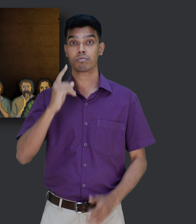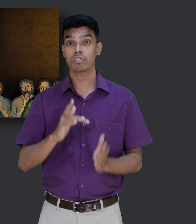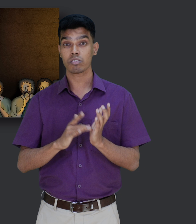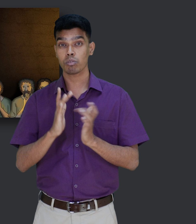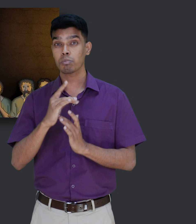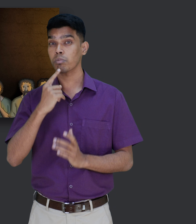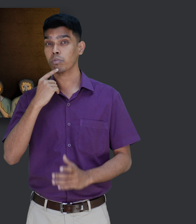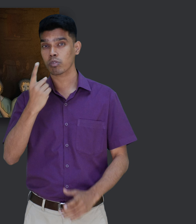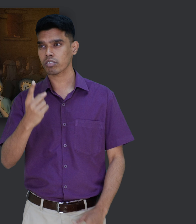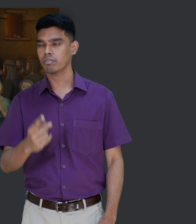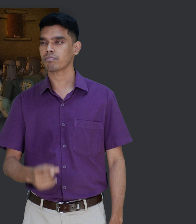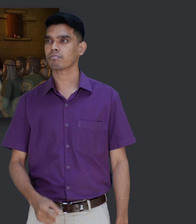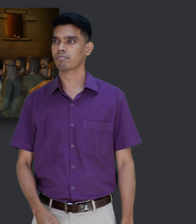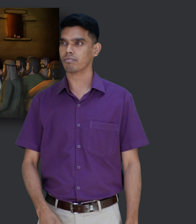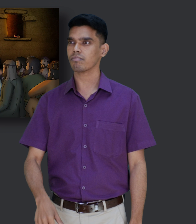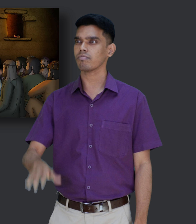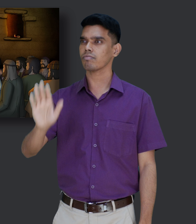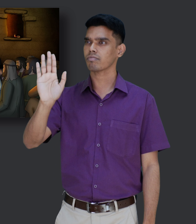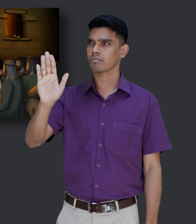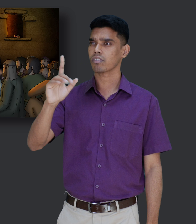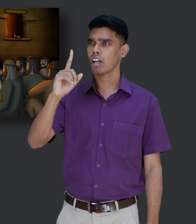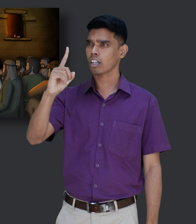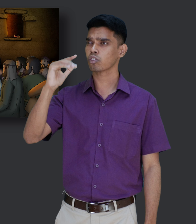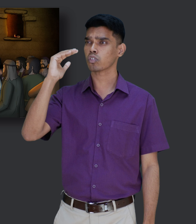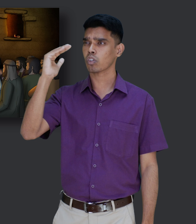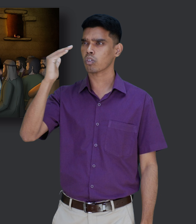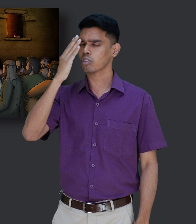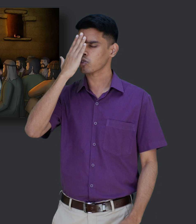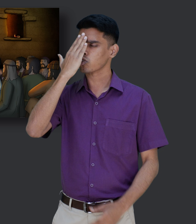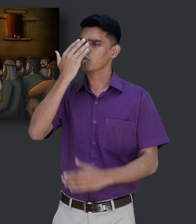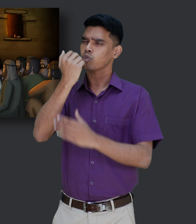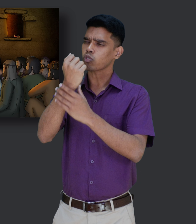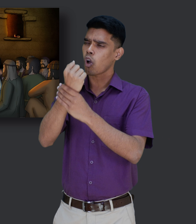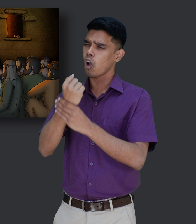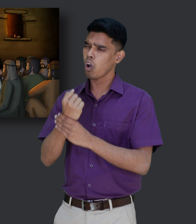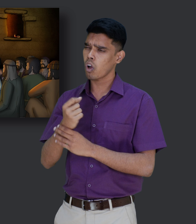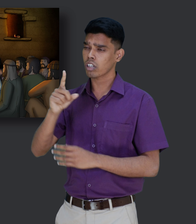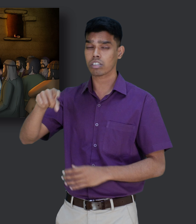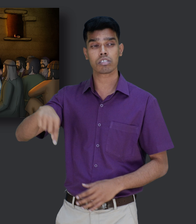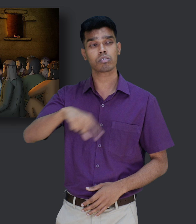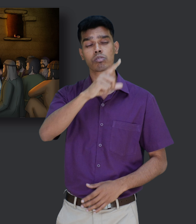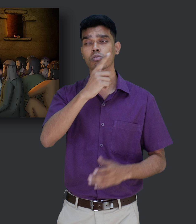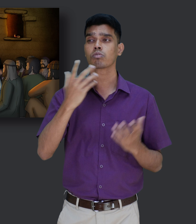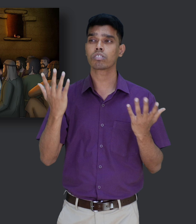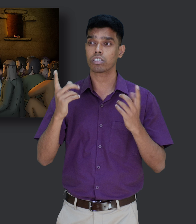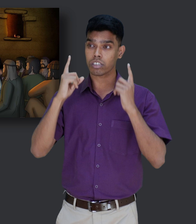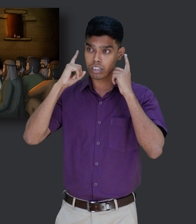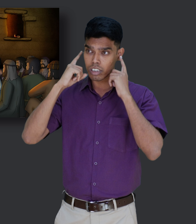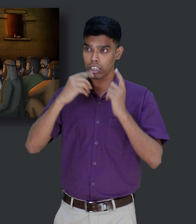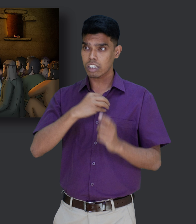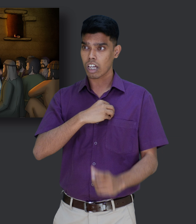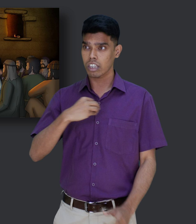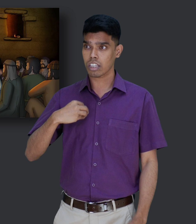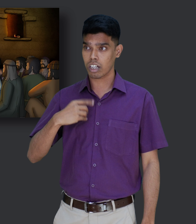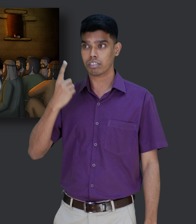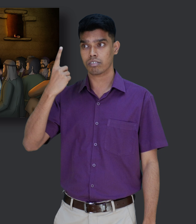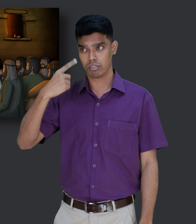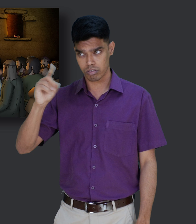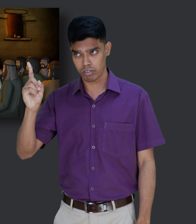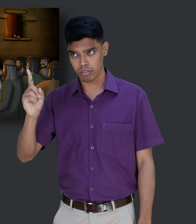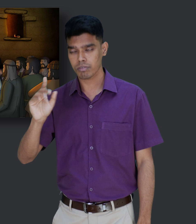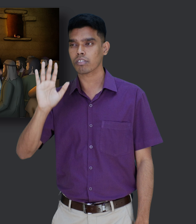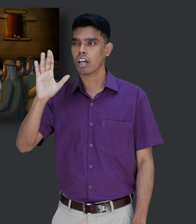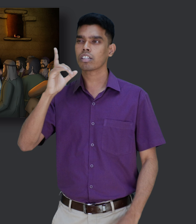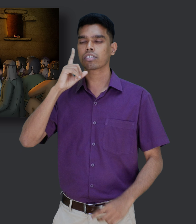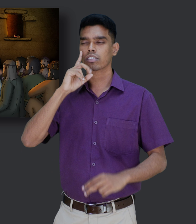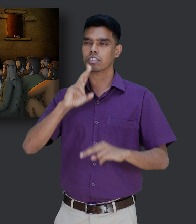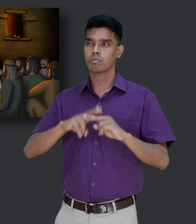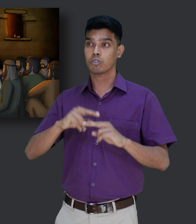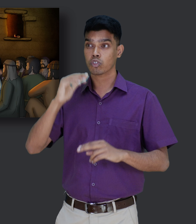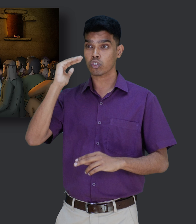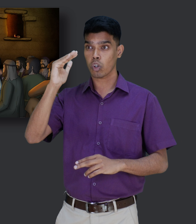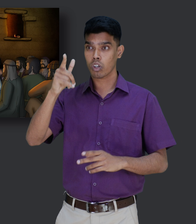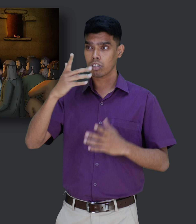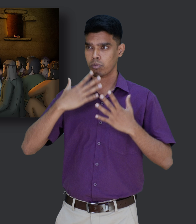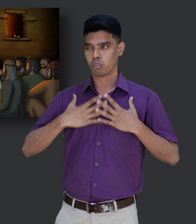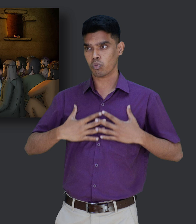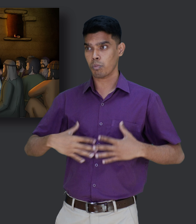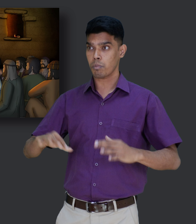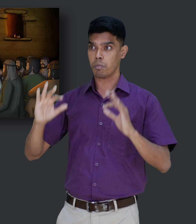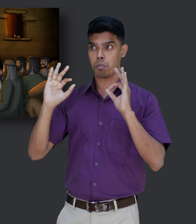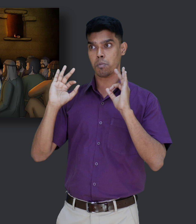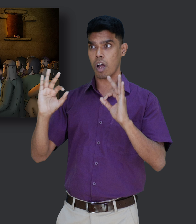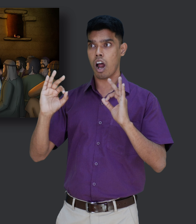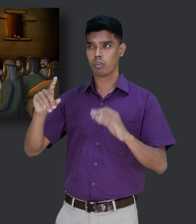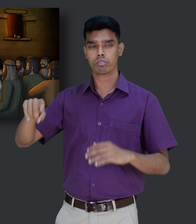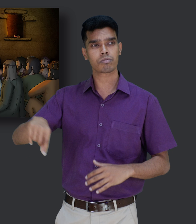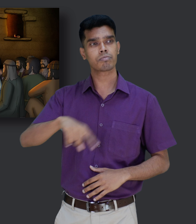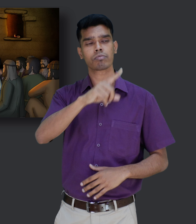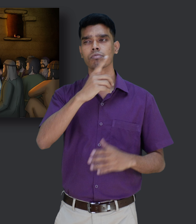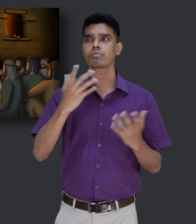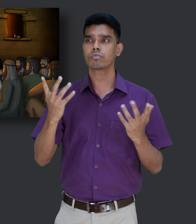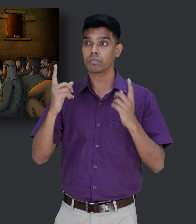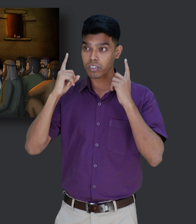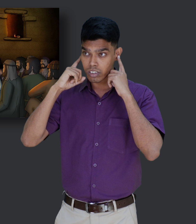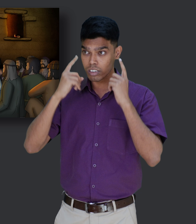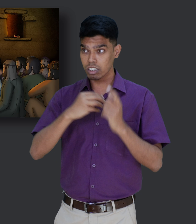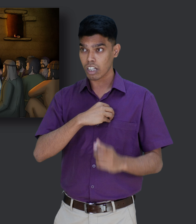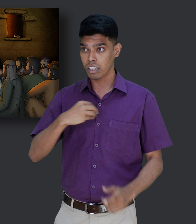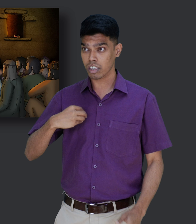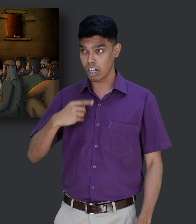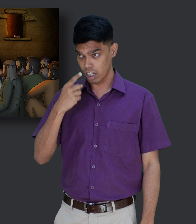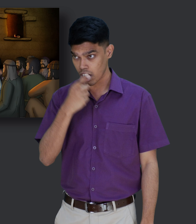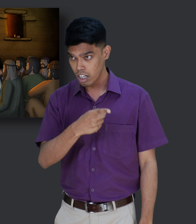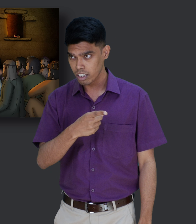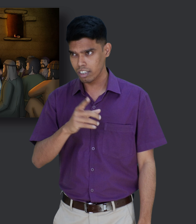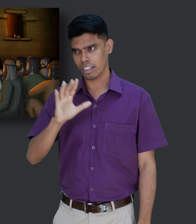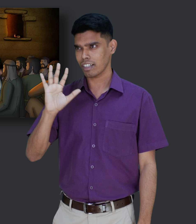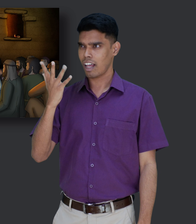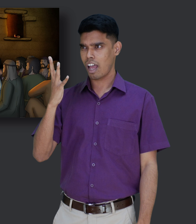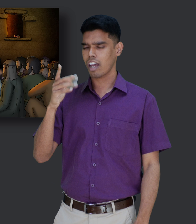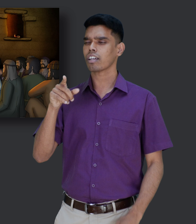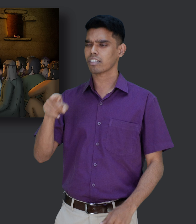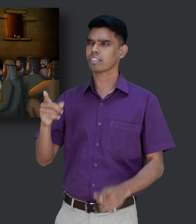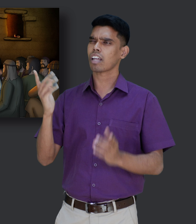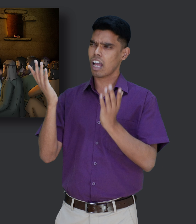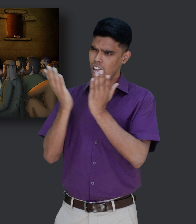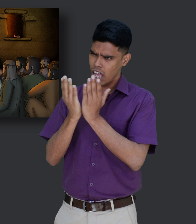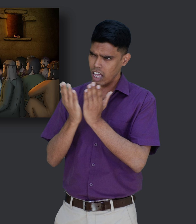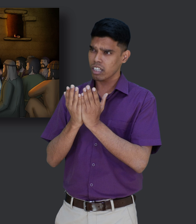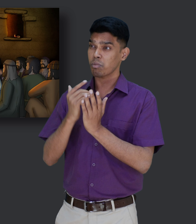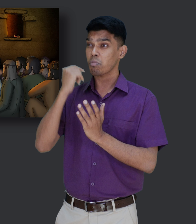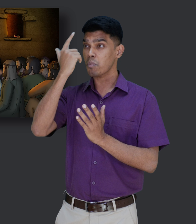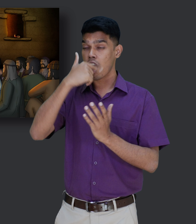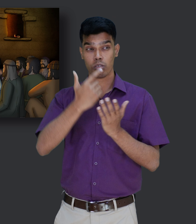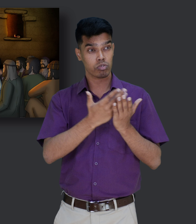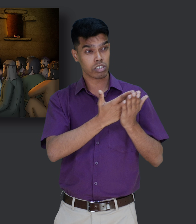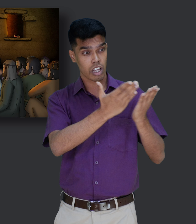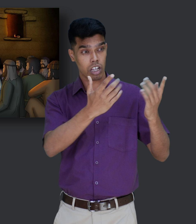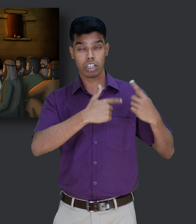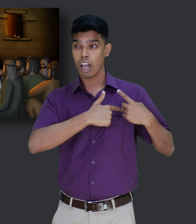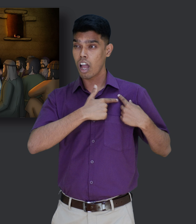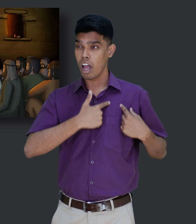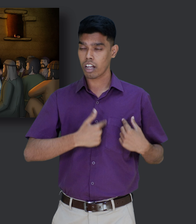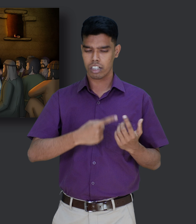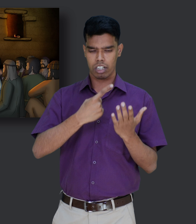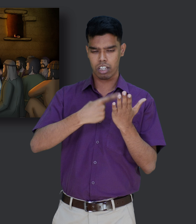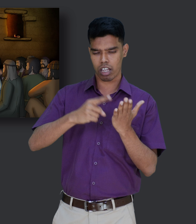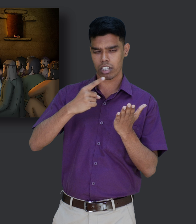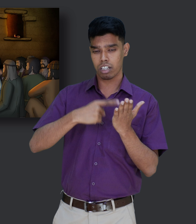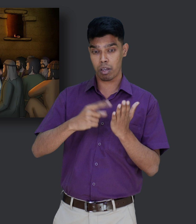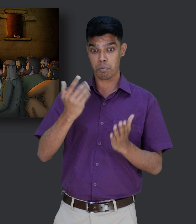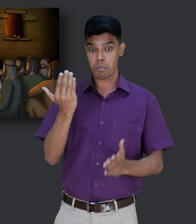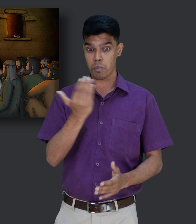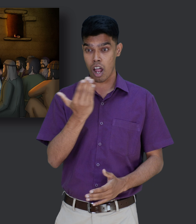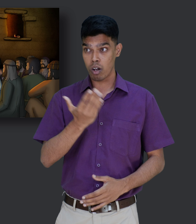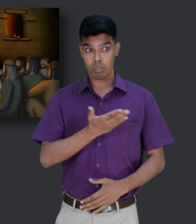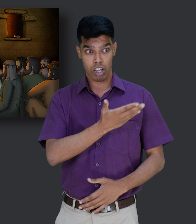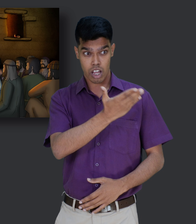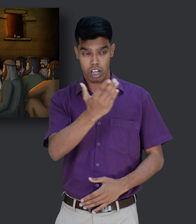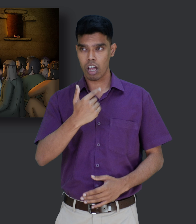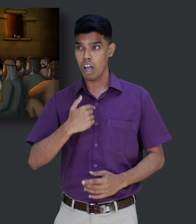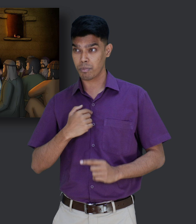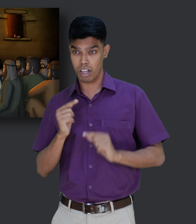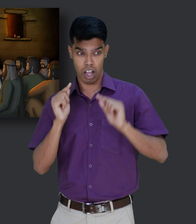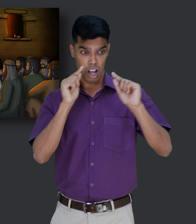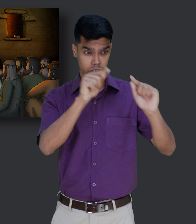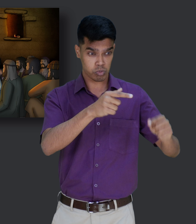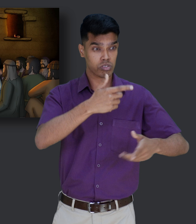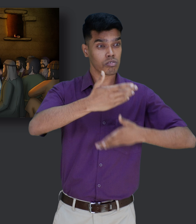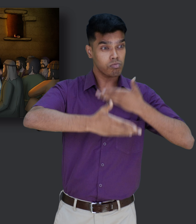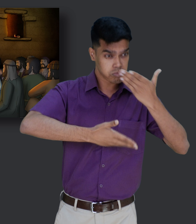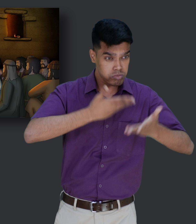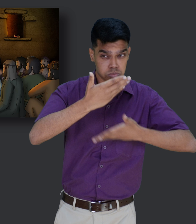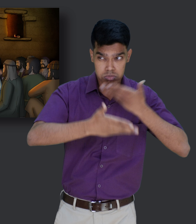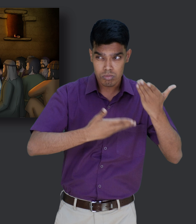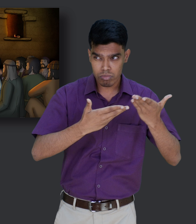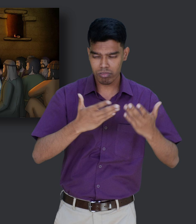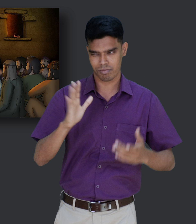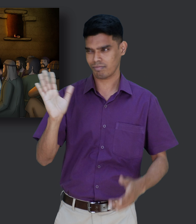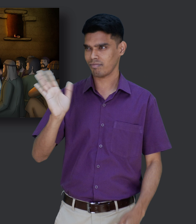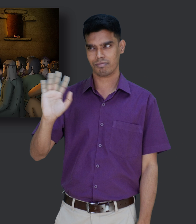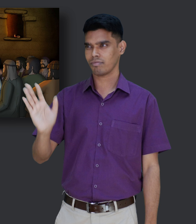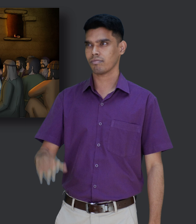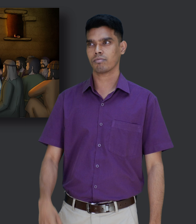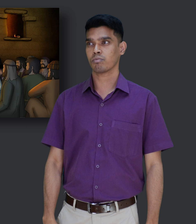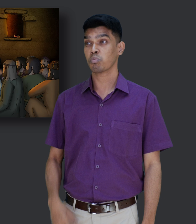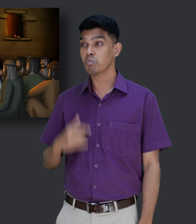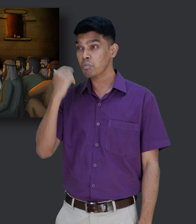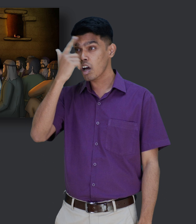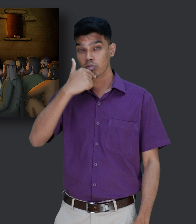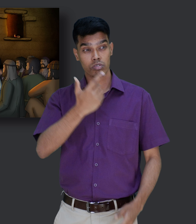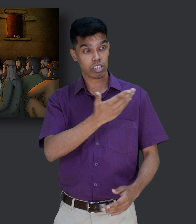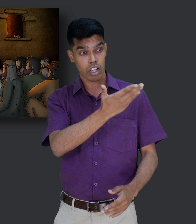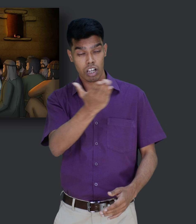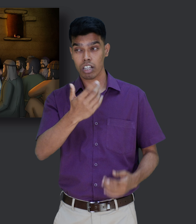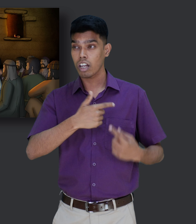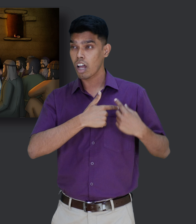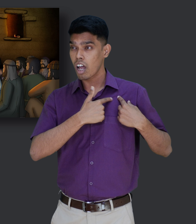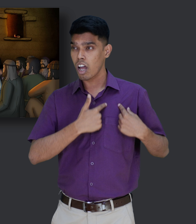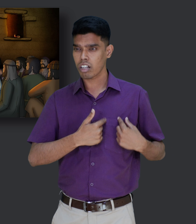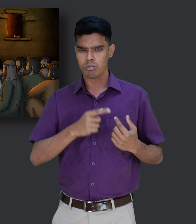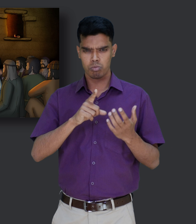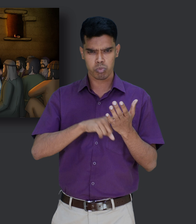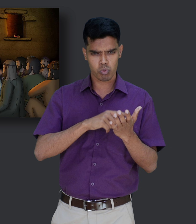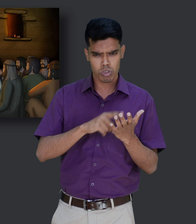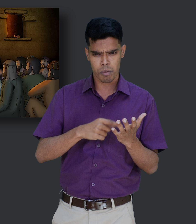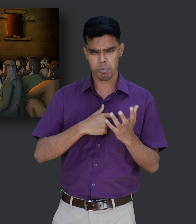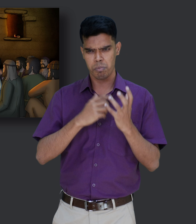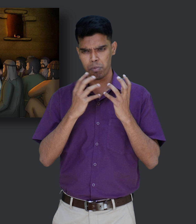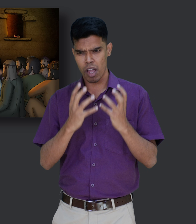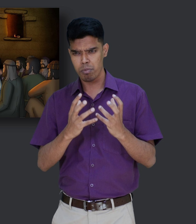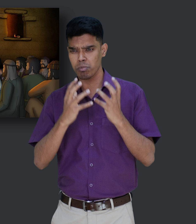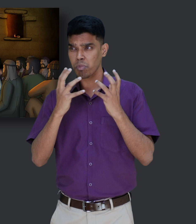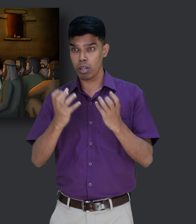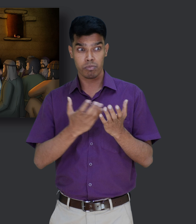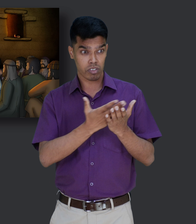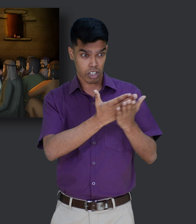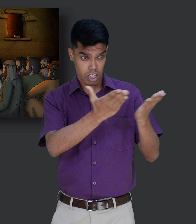On hearing this, Jesus told them, “It is not the healthy who need a doctor, but the sick.